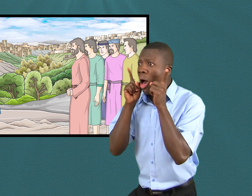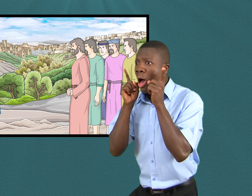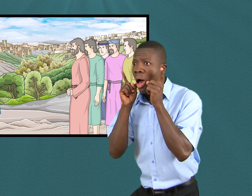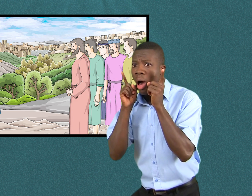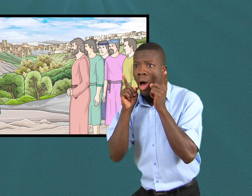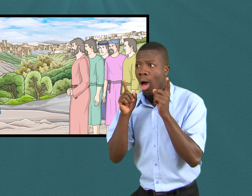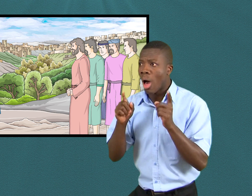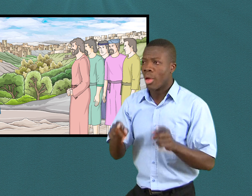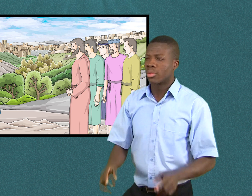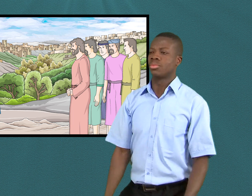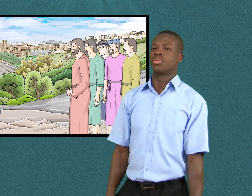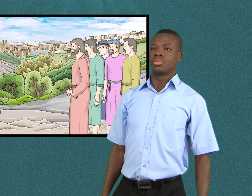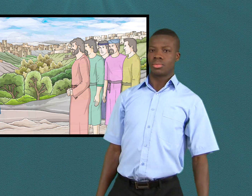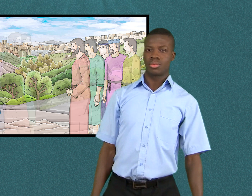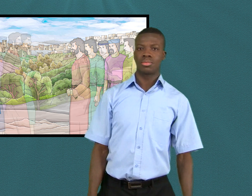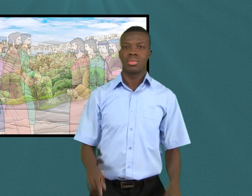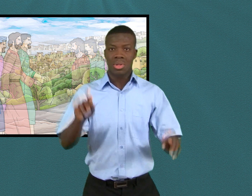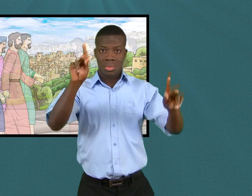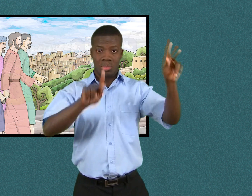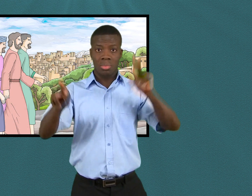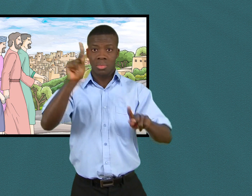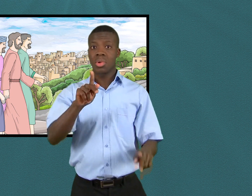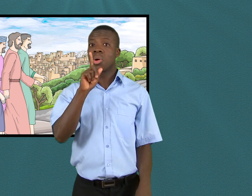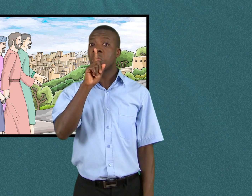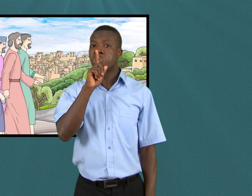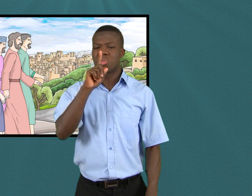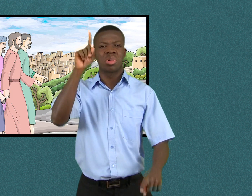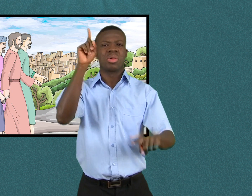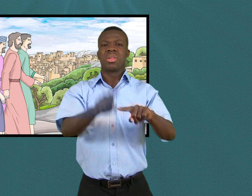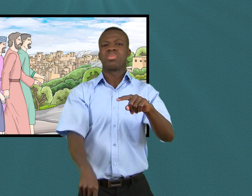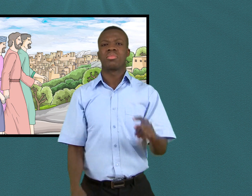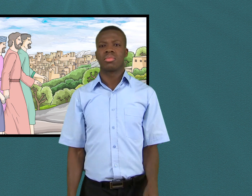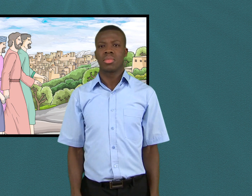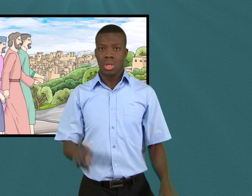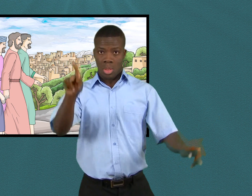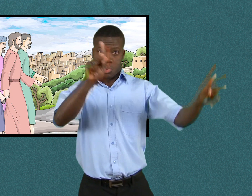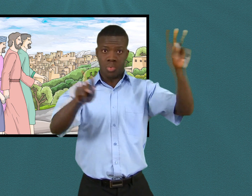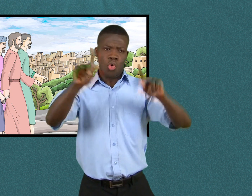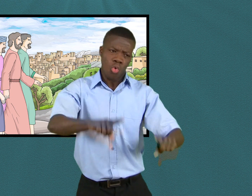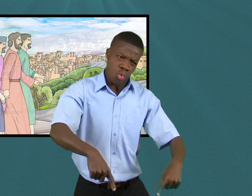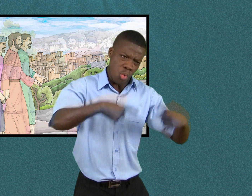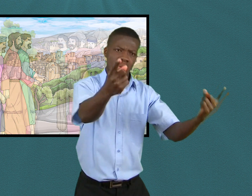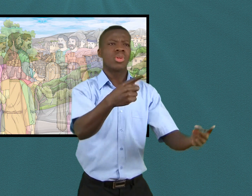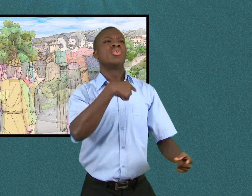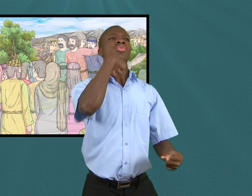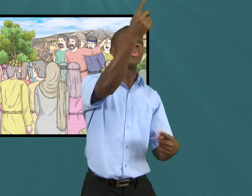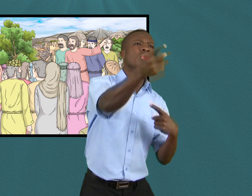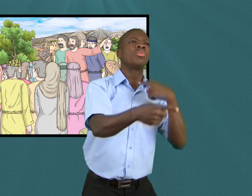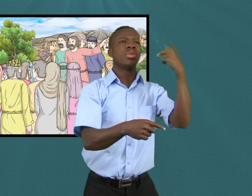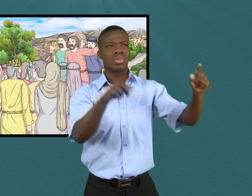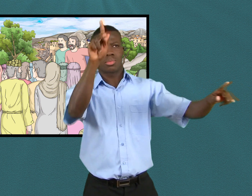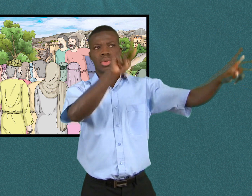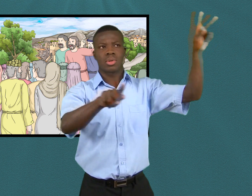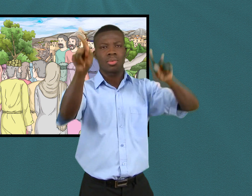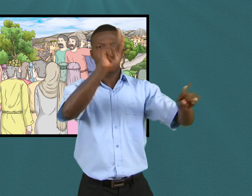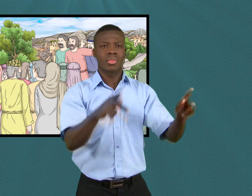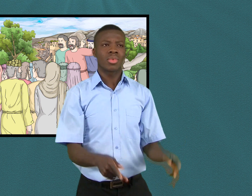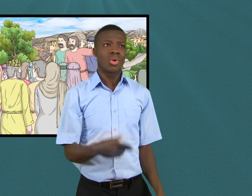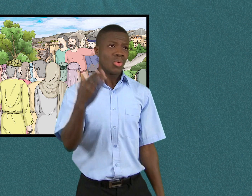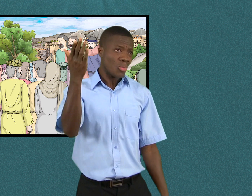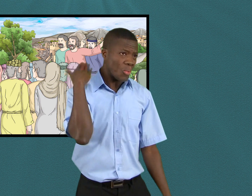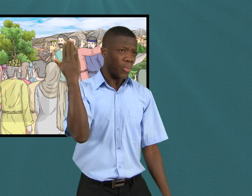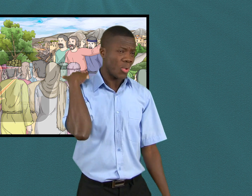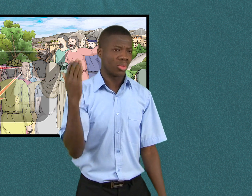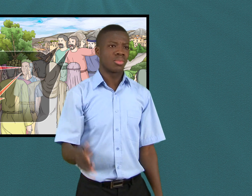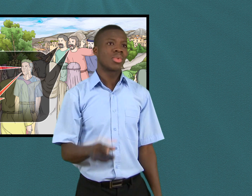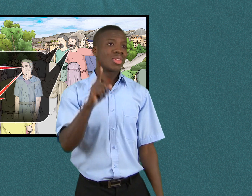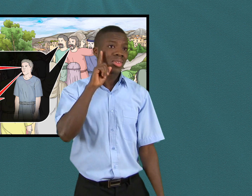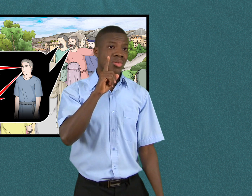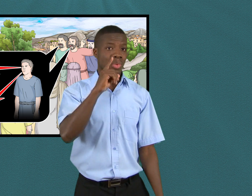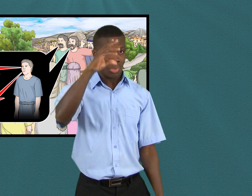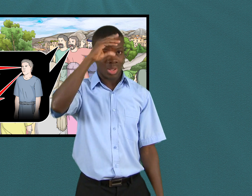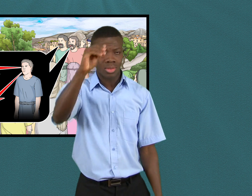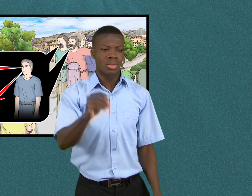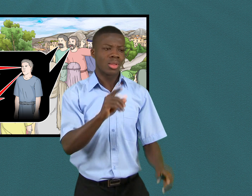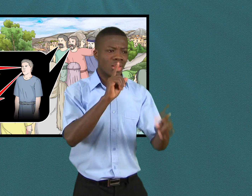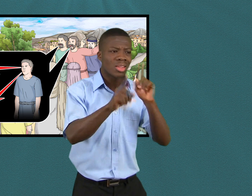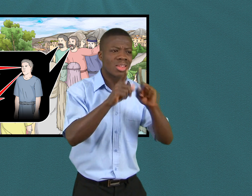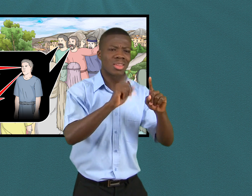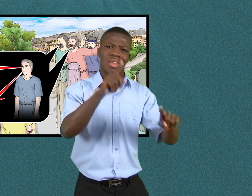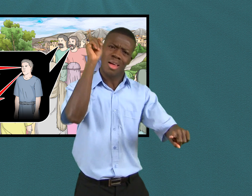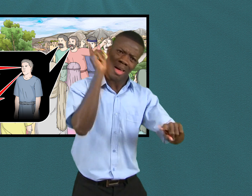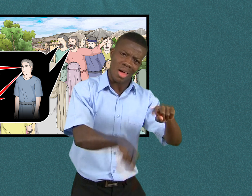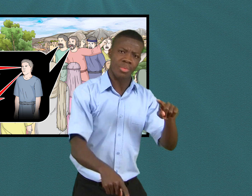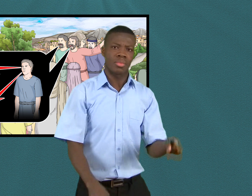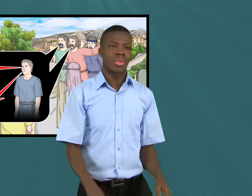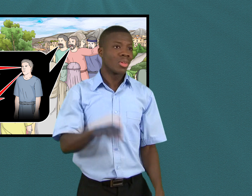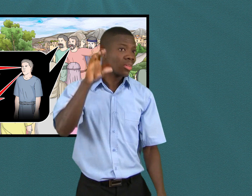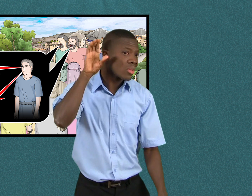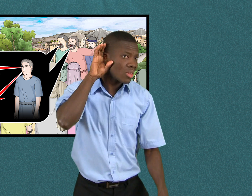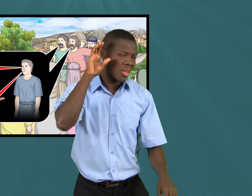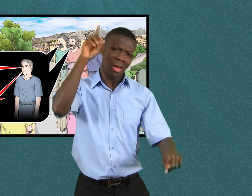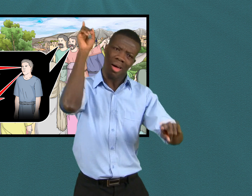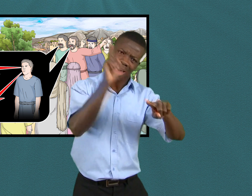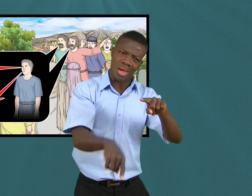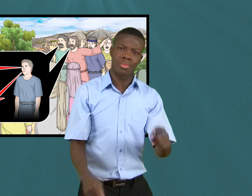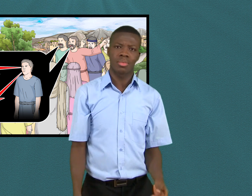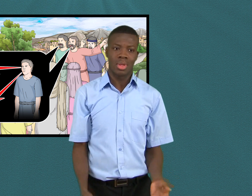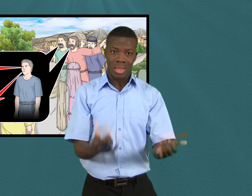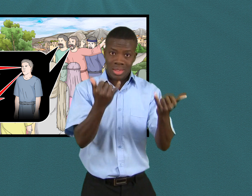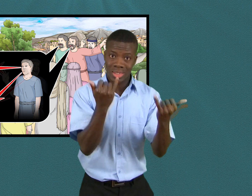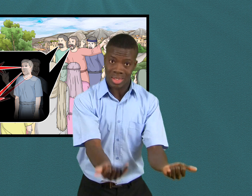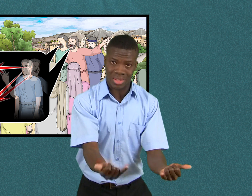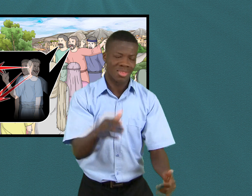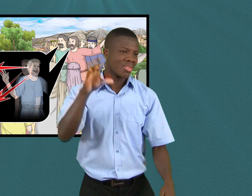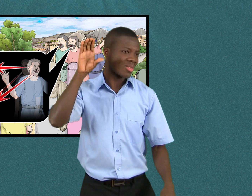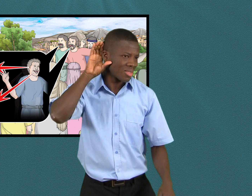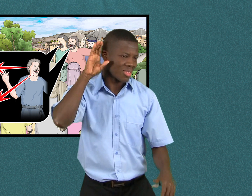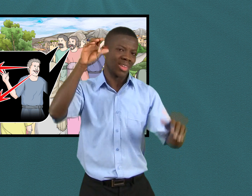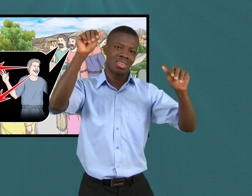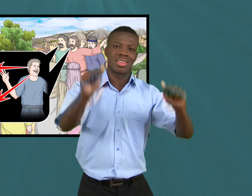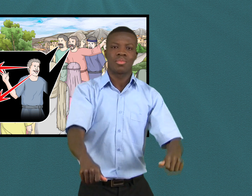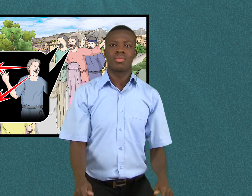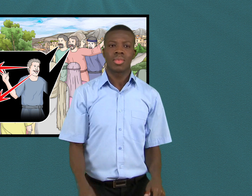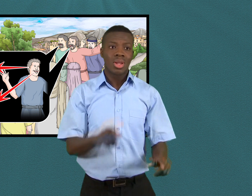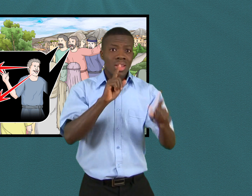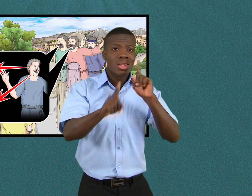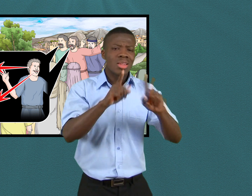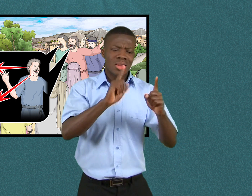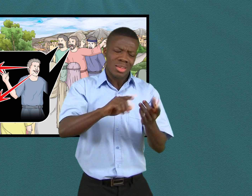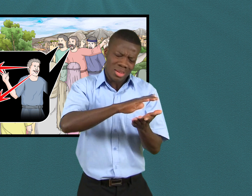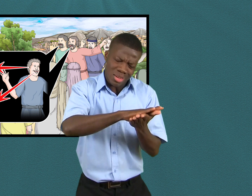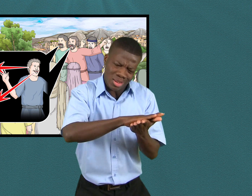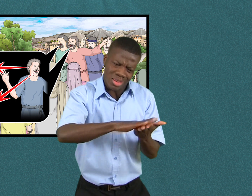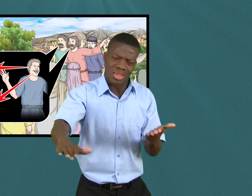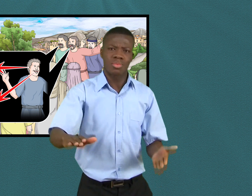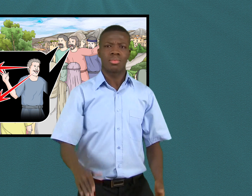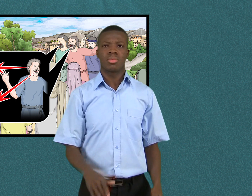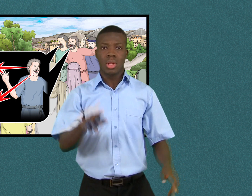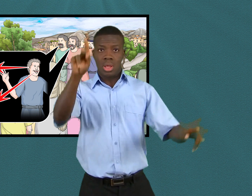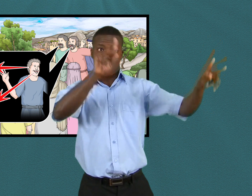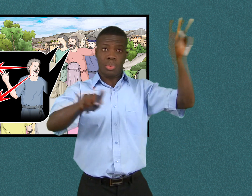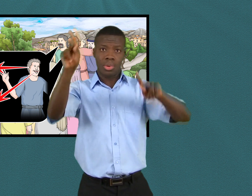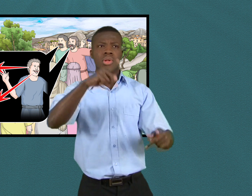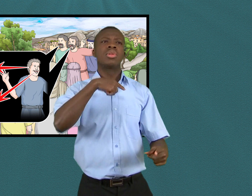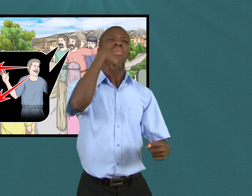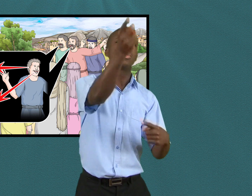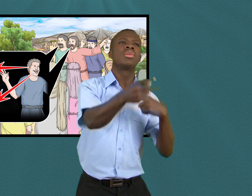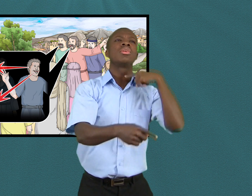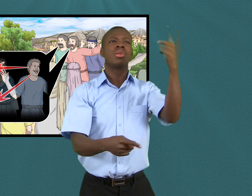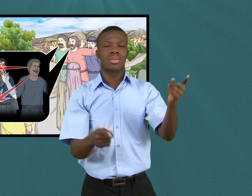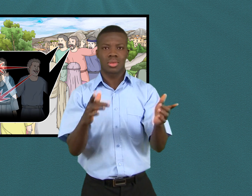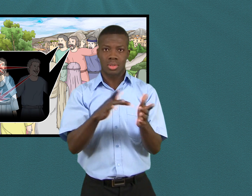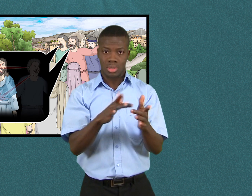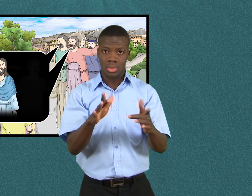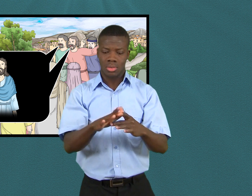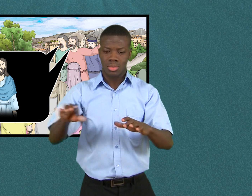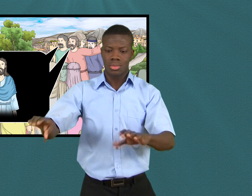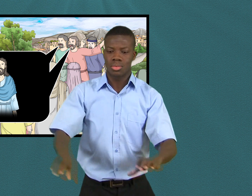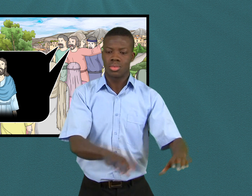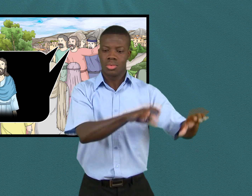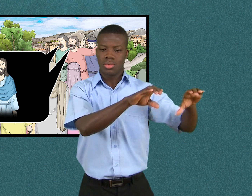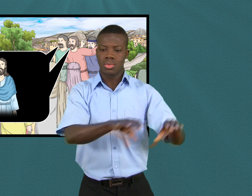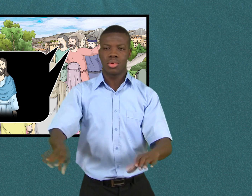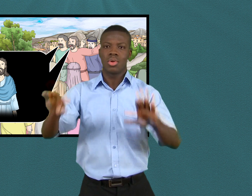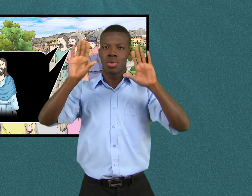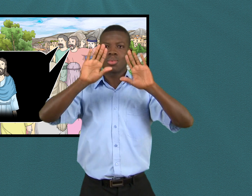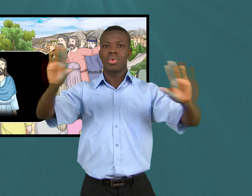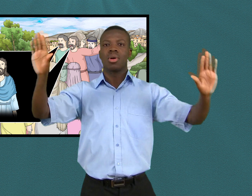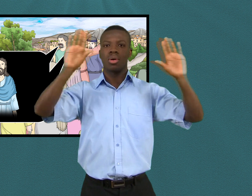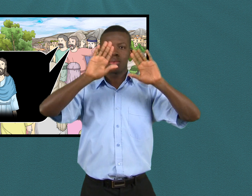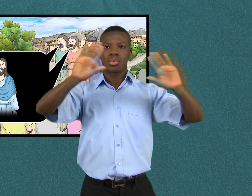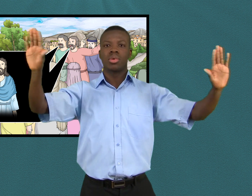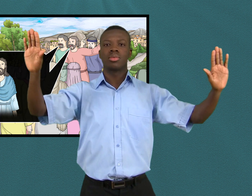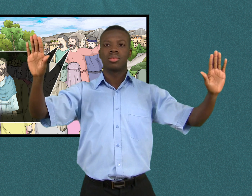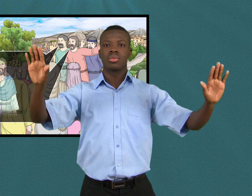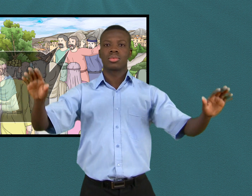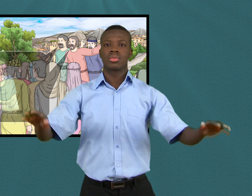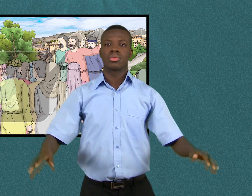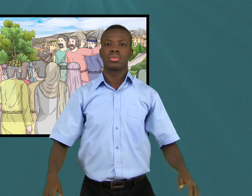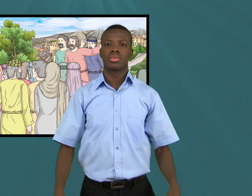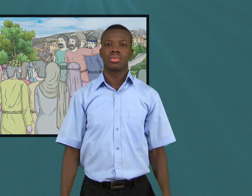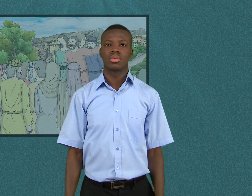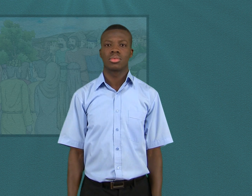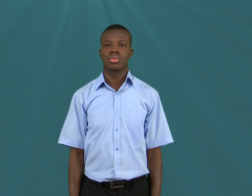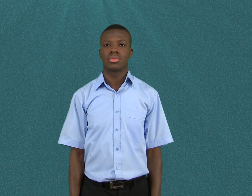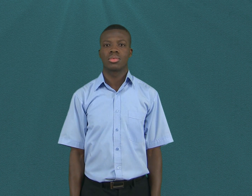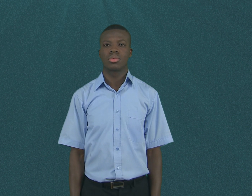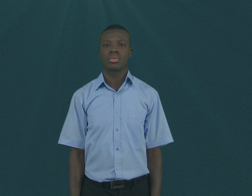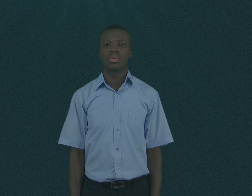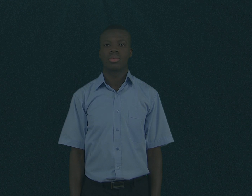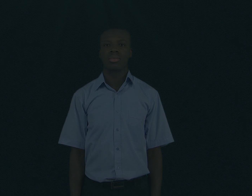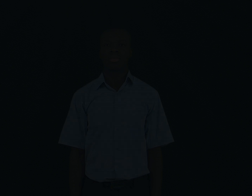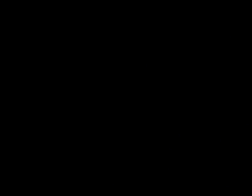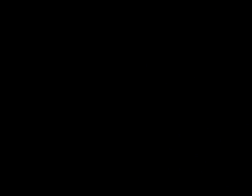But the more He ordered them, the more widely they proclaimed it. The people were utterly astonished and said, “He has done all things well! He makes even the deaf hear and the mute speak!”